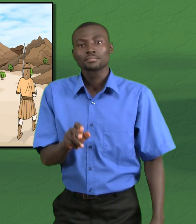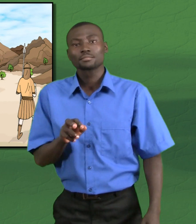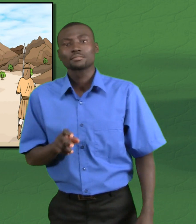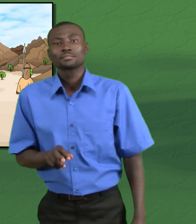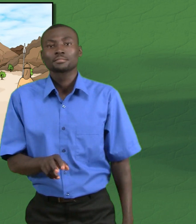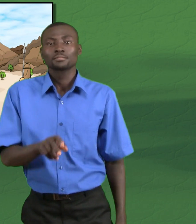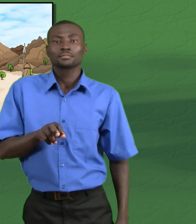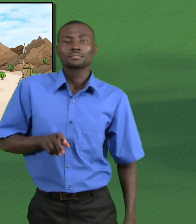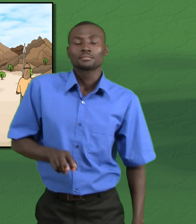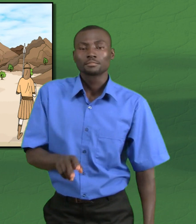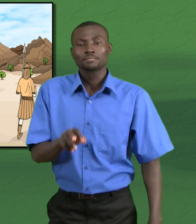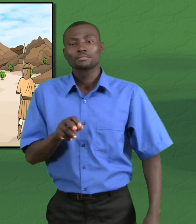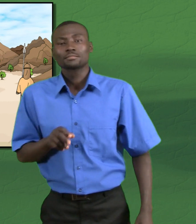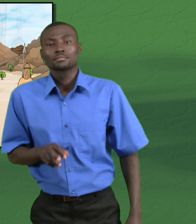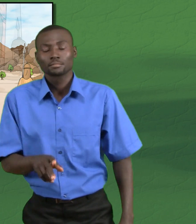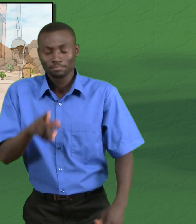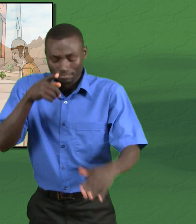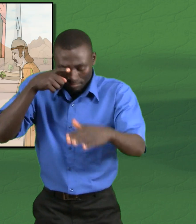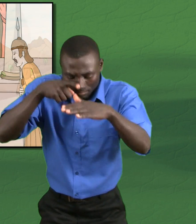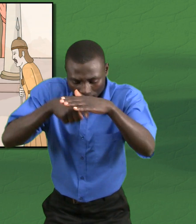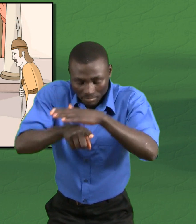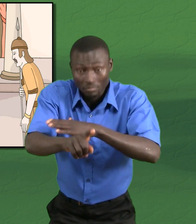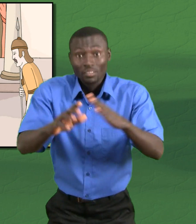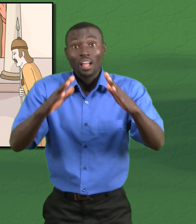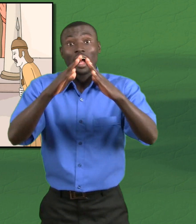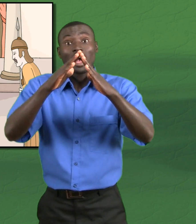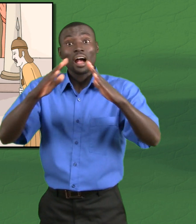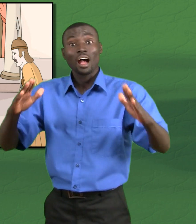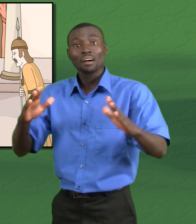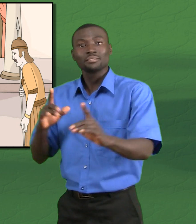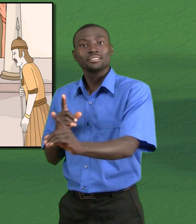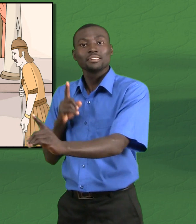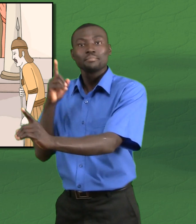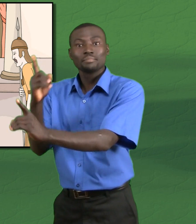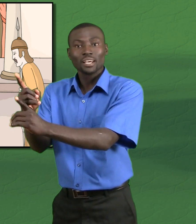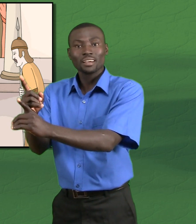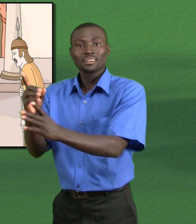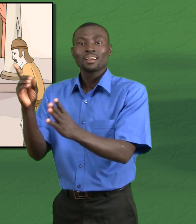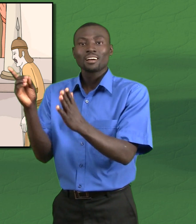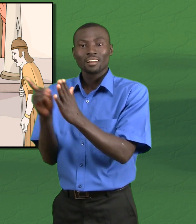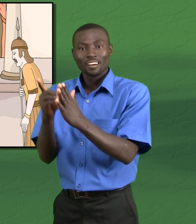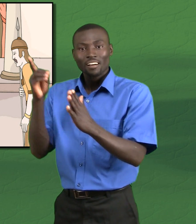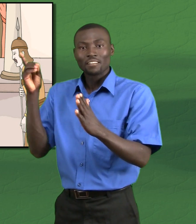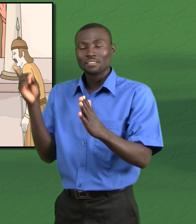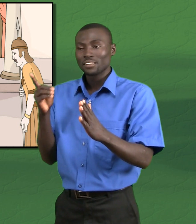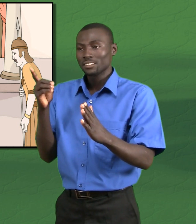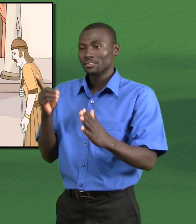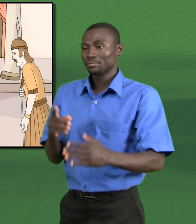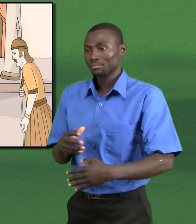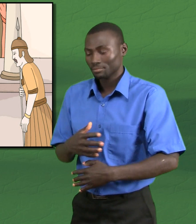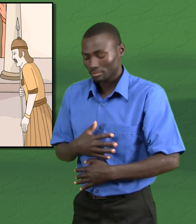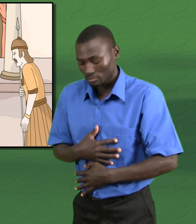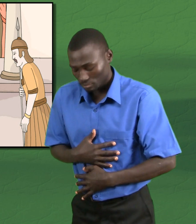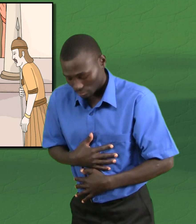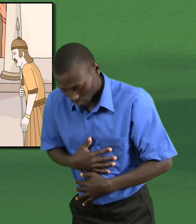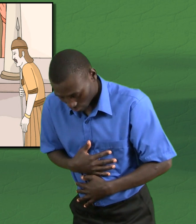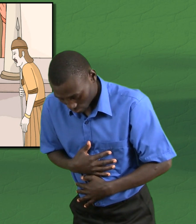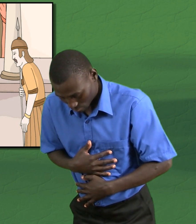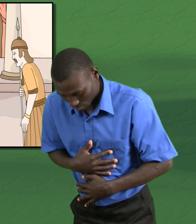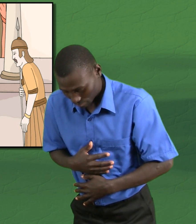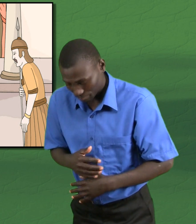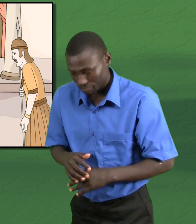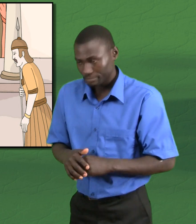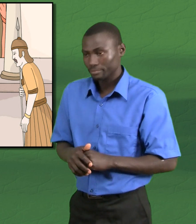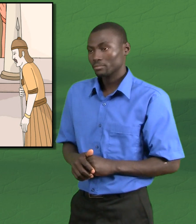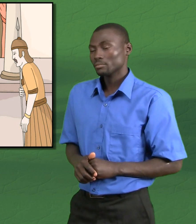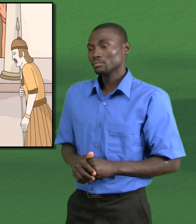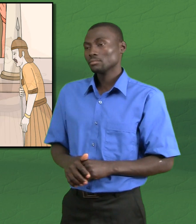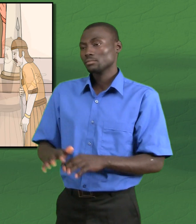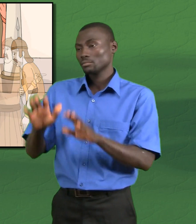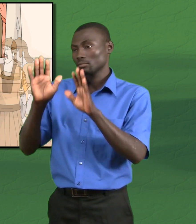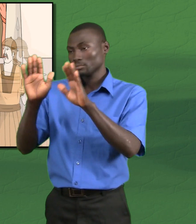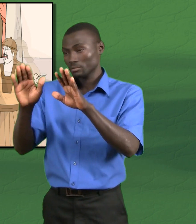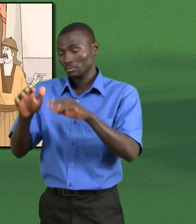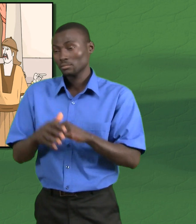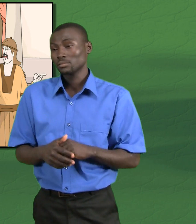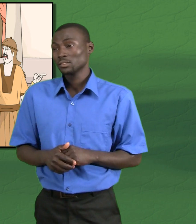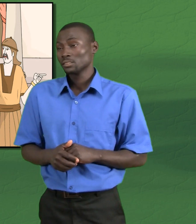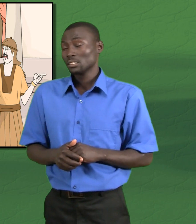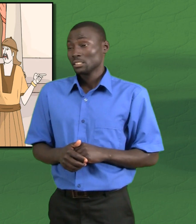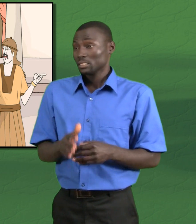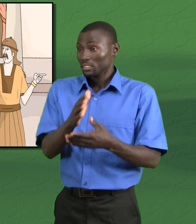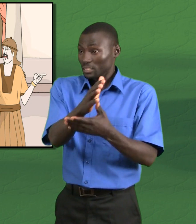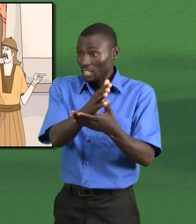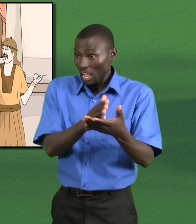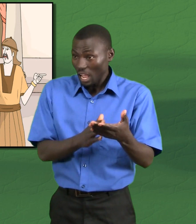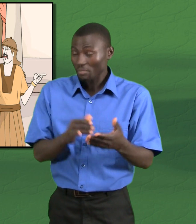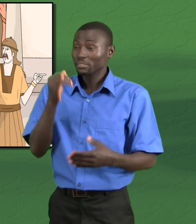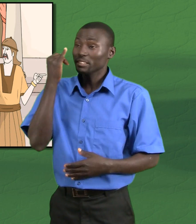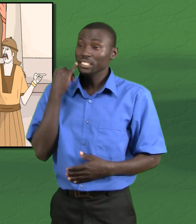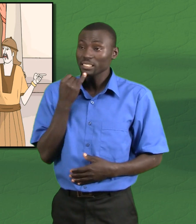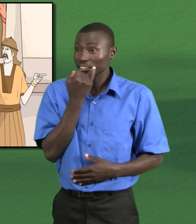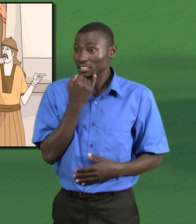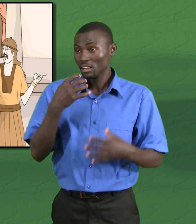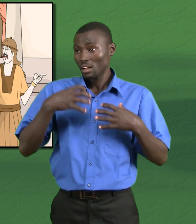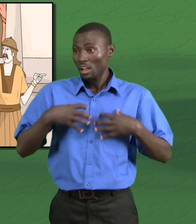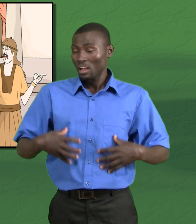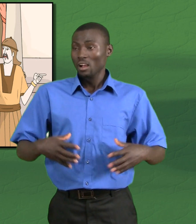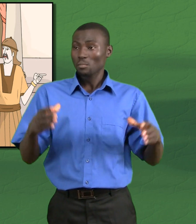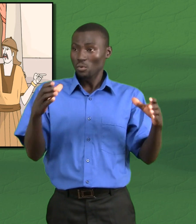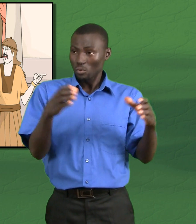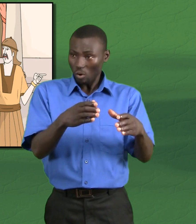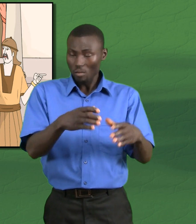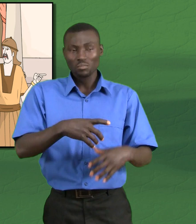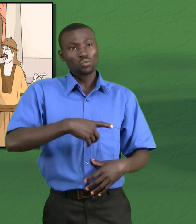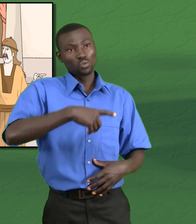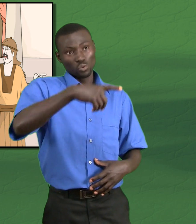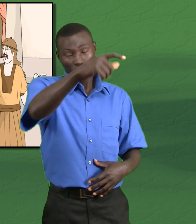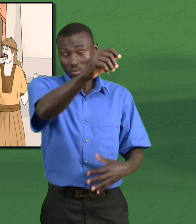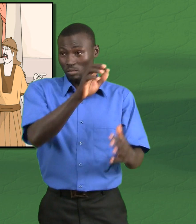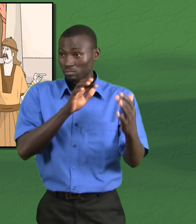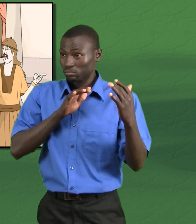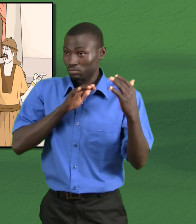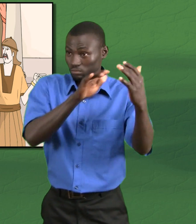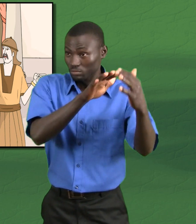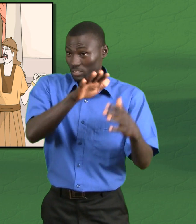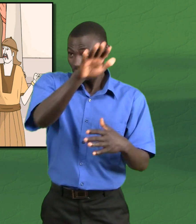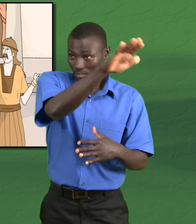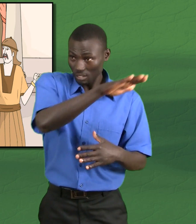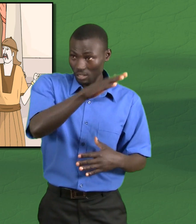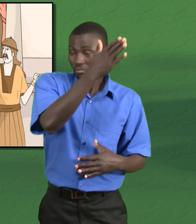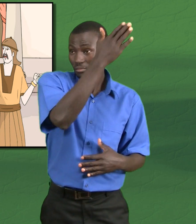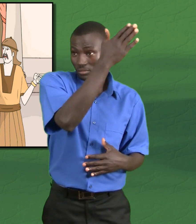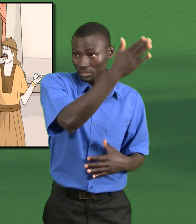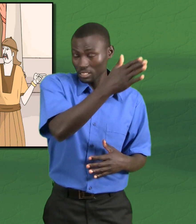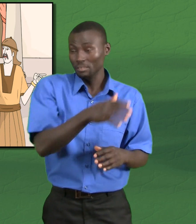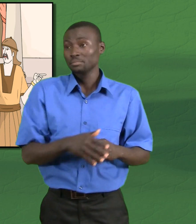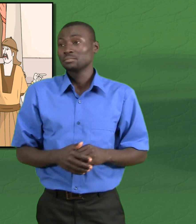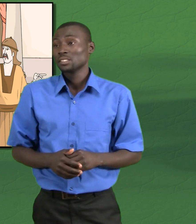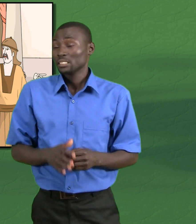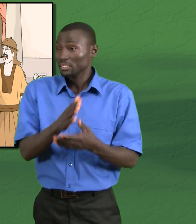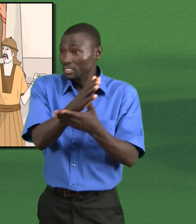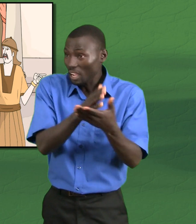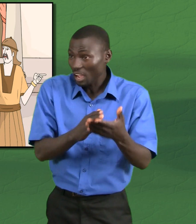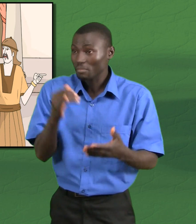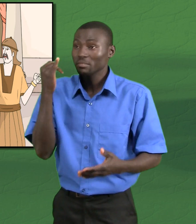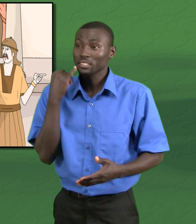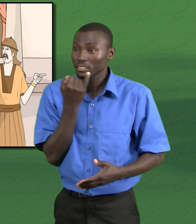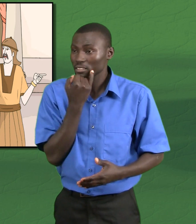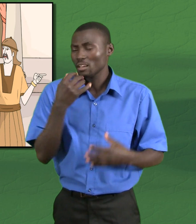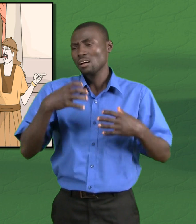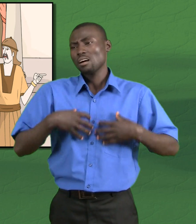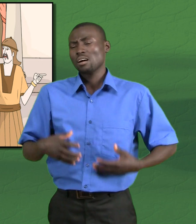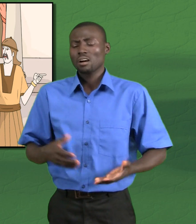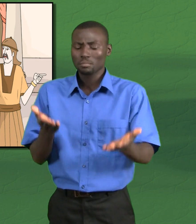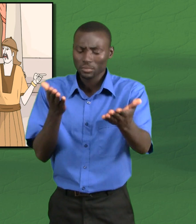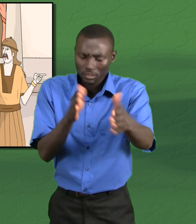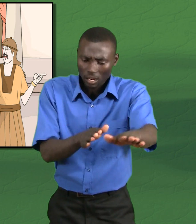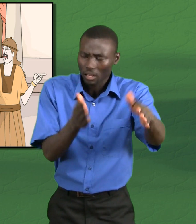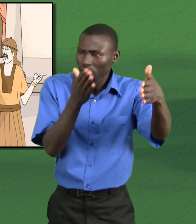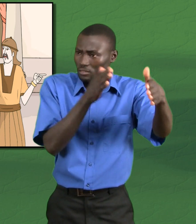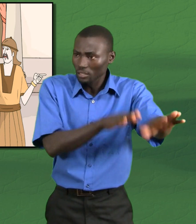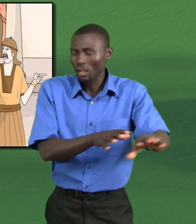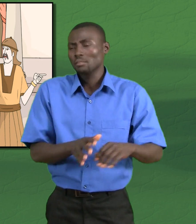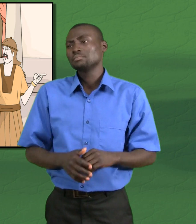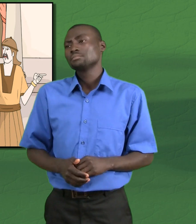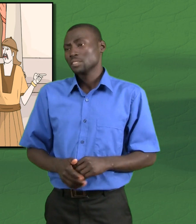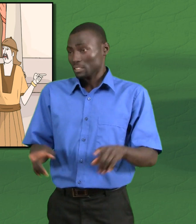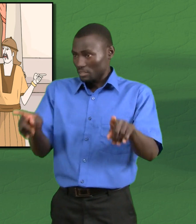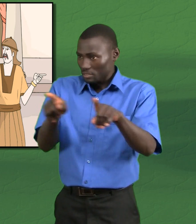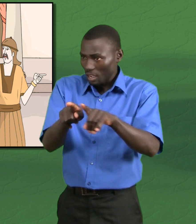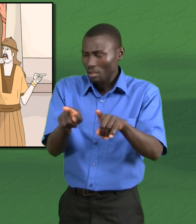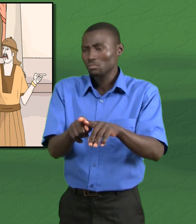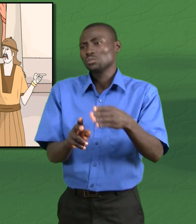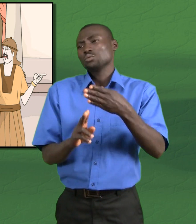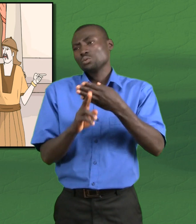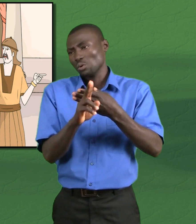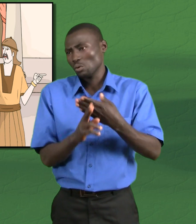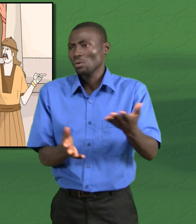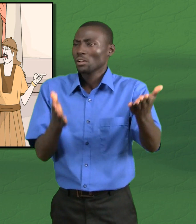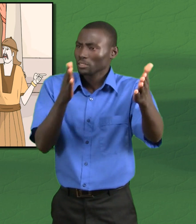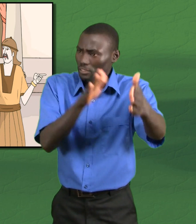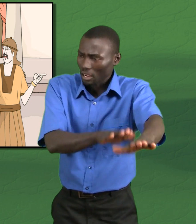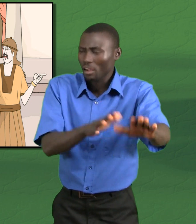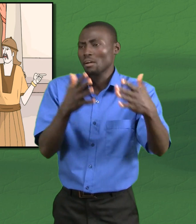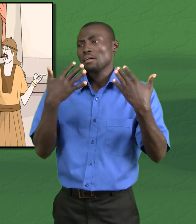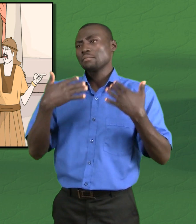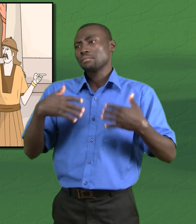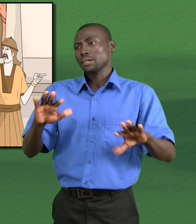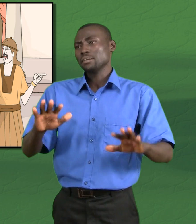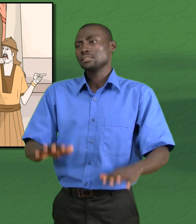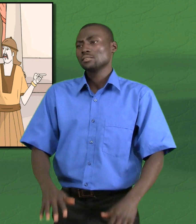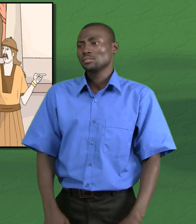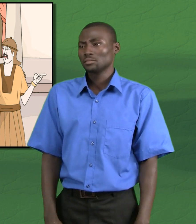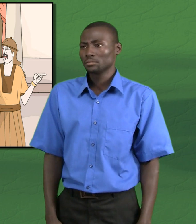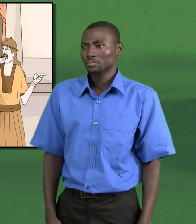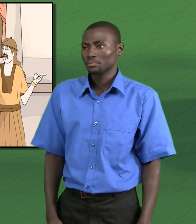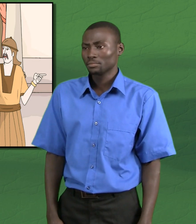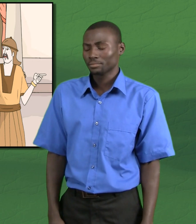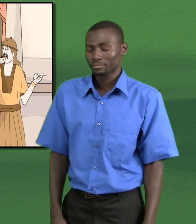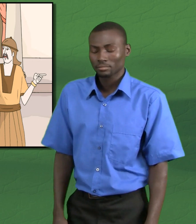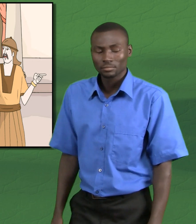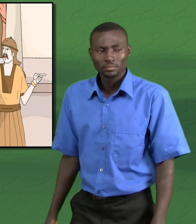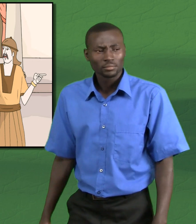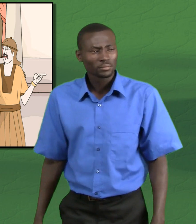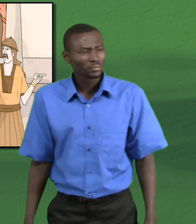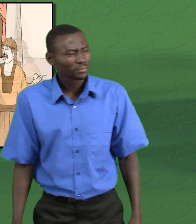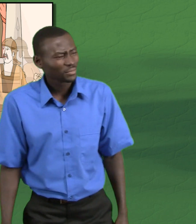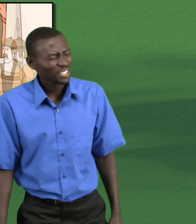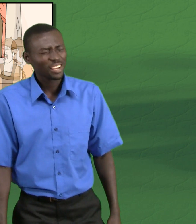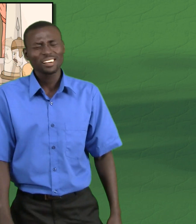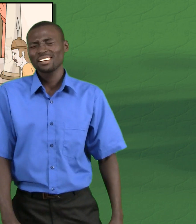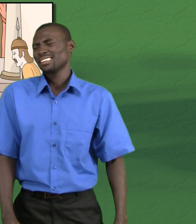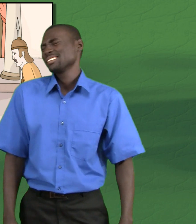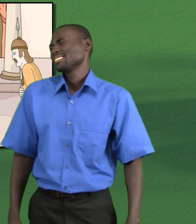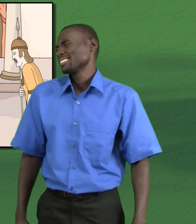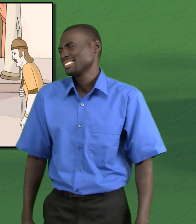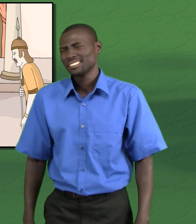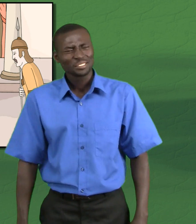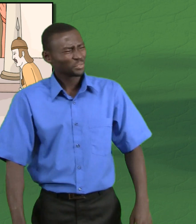The messenger said to David, “The men overpowered us and came out against us in the field, but we drove them back to the entrance of the gate. Then the archers shot at your servants from the wall, and some of the king’s servants were killed. And your servant Uriah the Hittite is dead as well.”